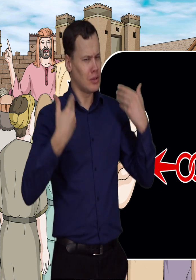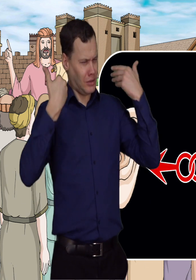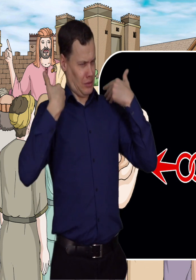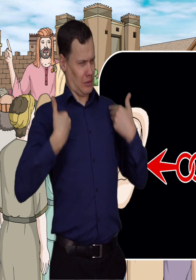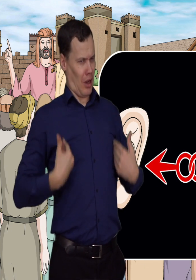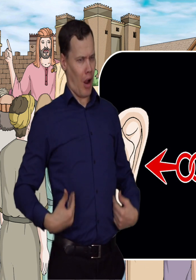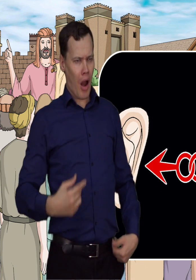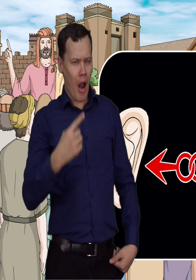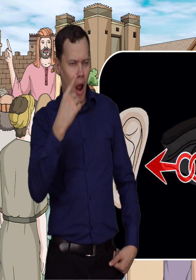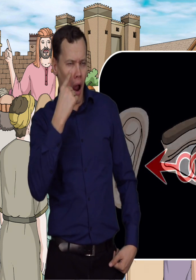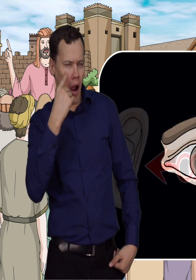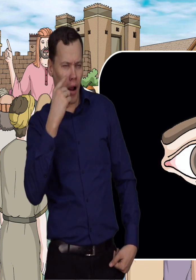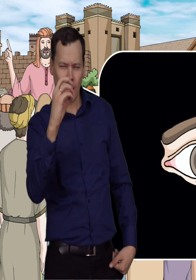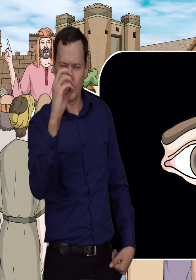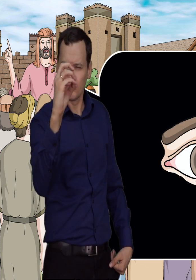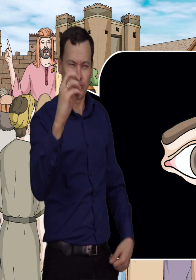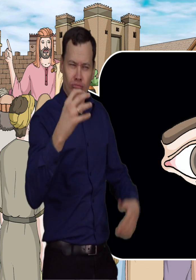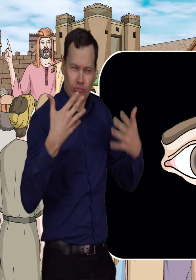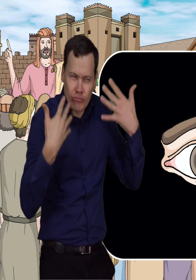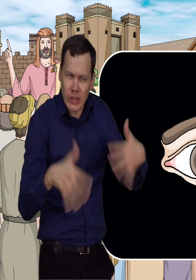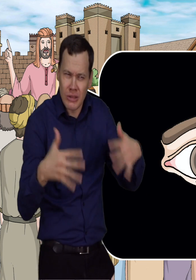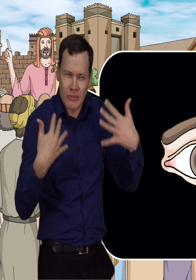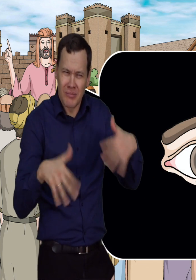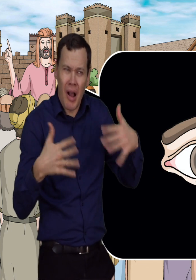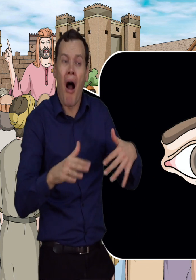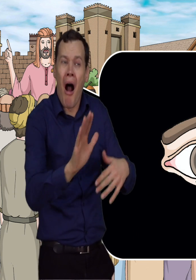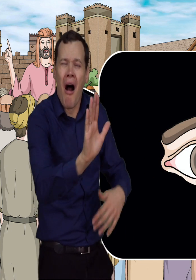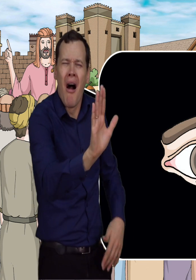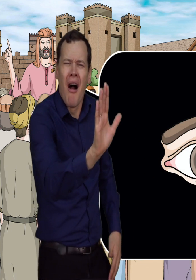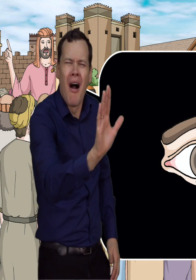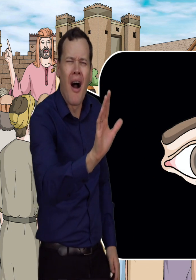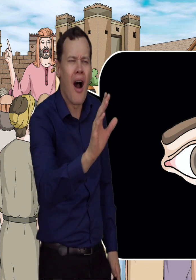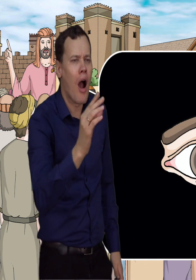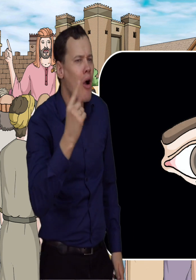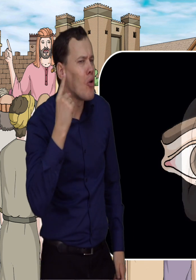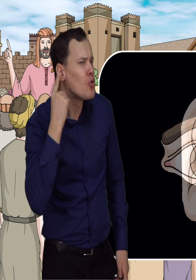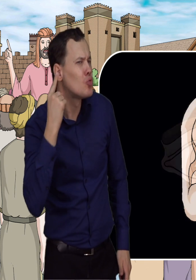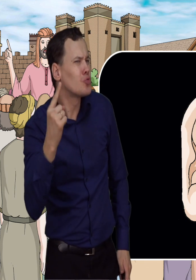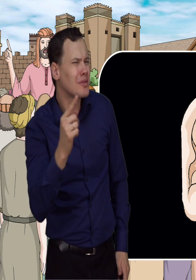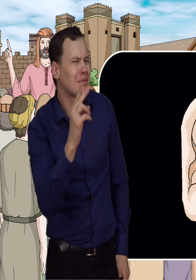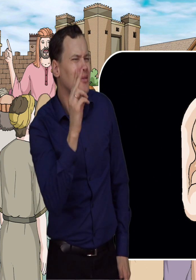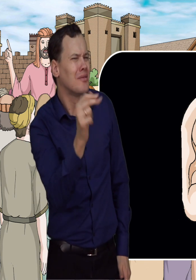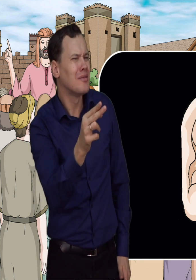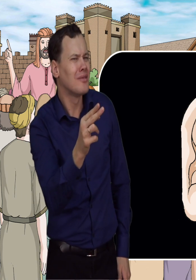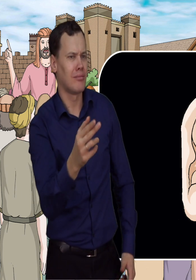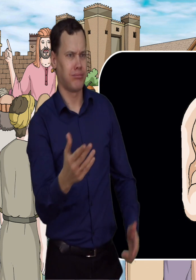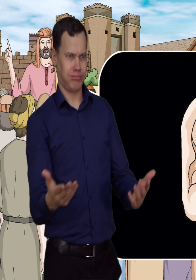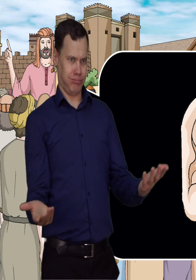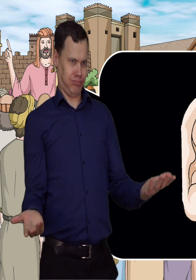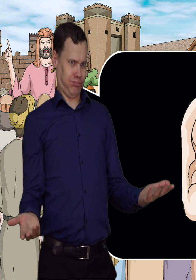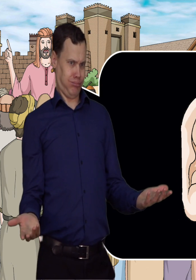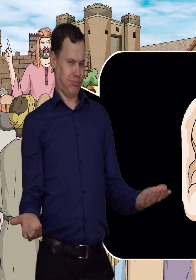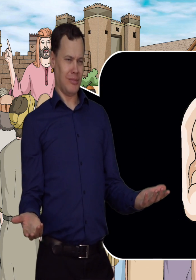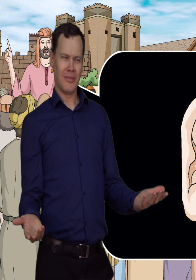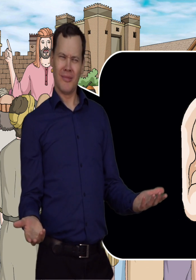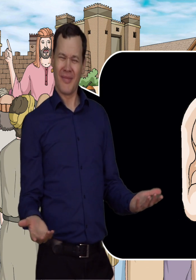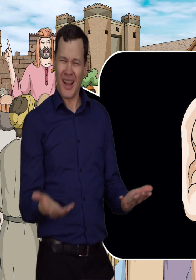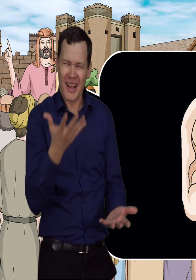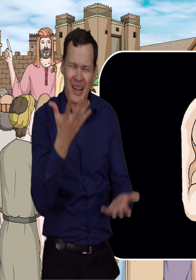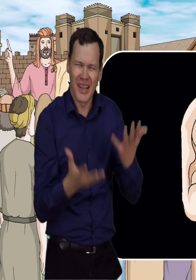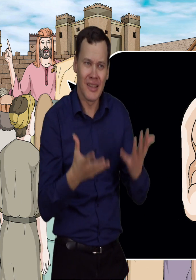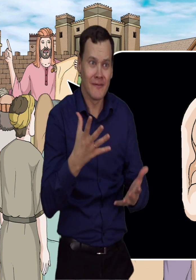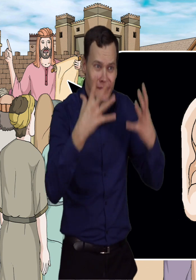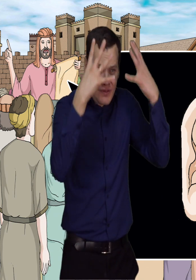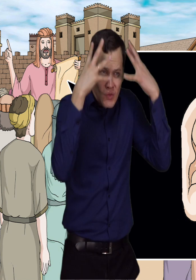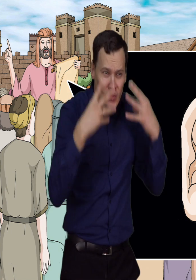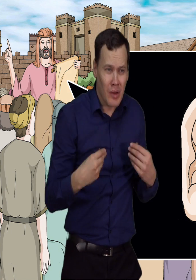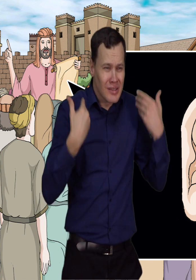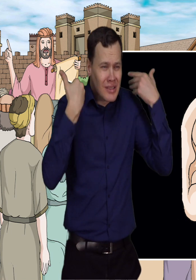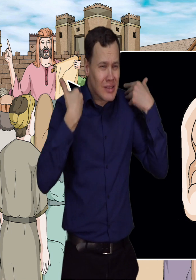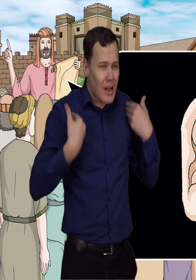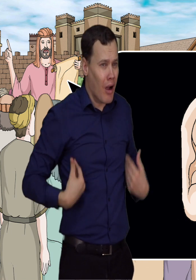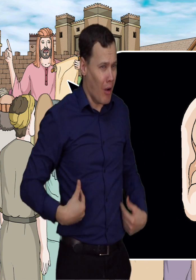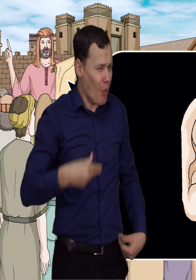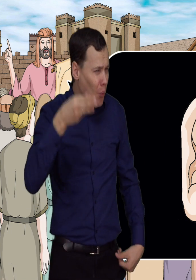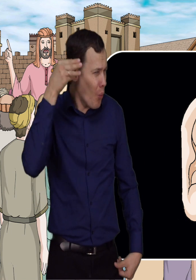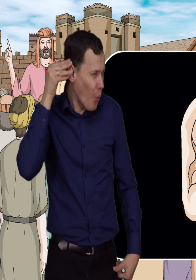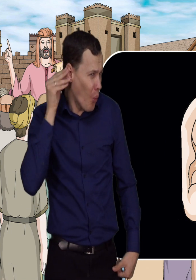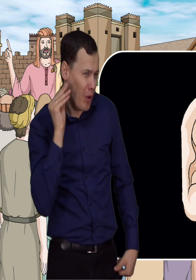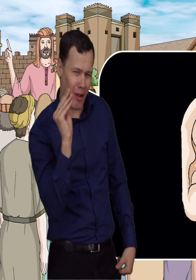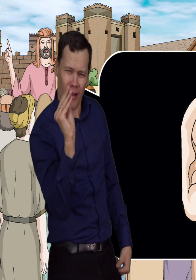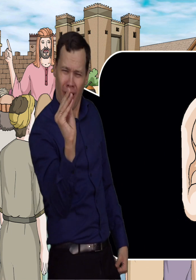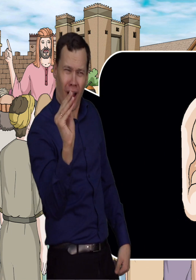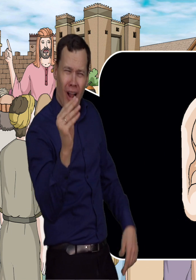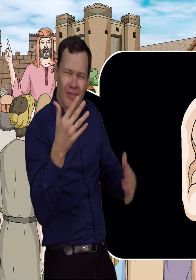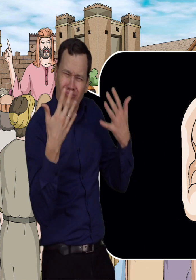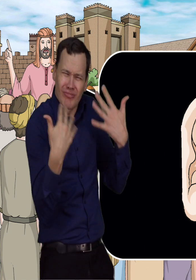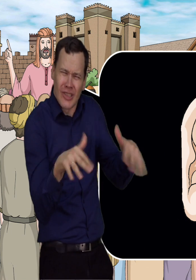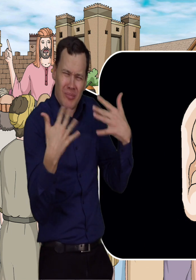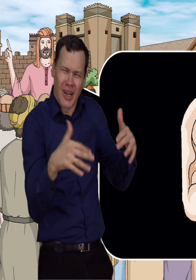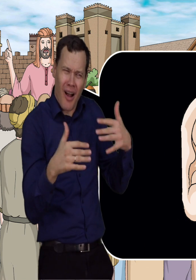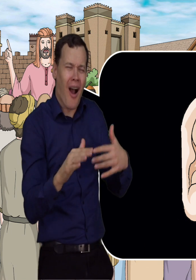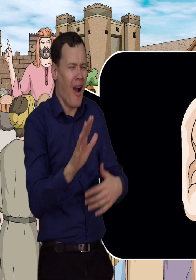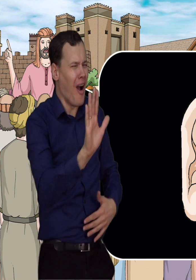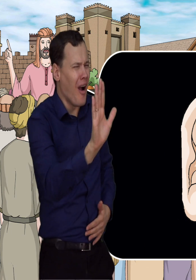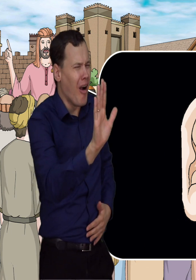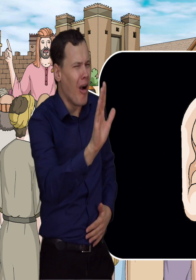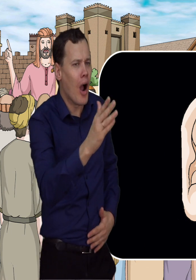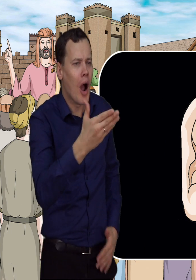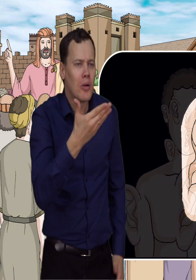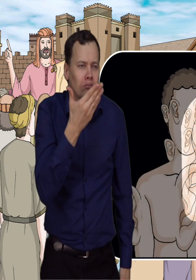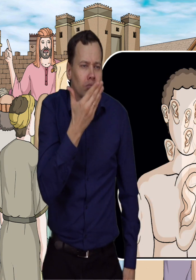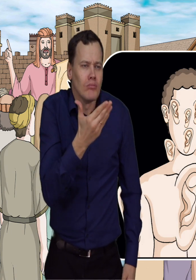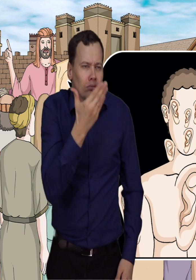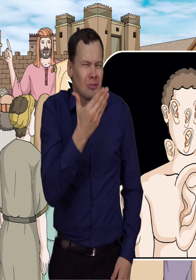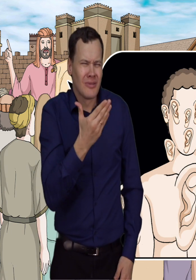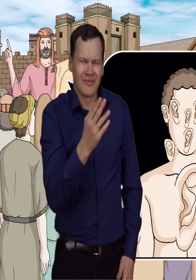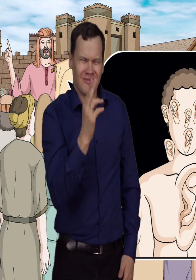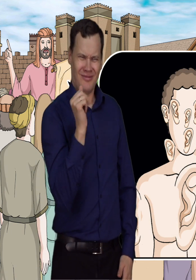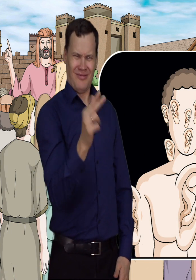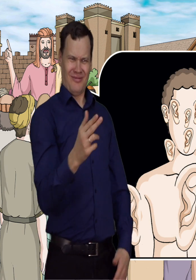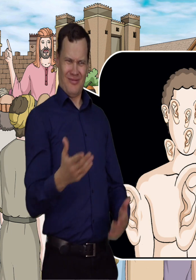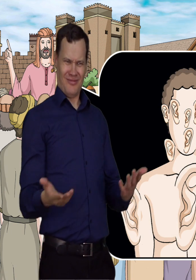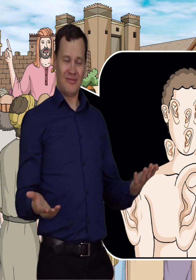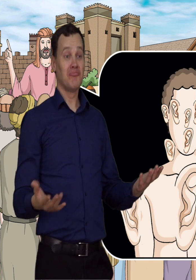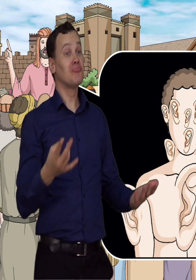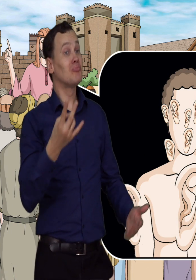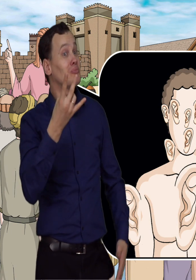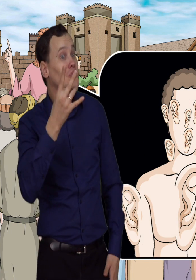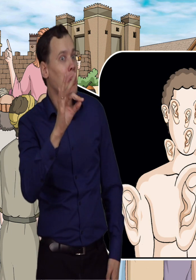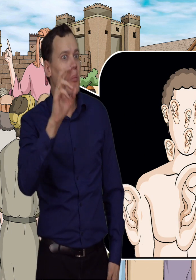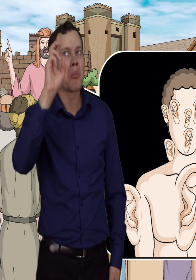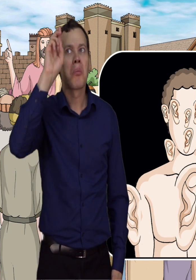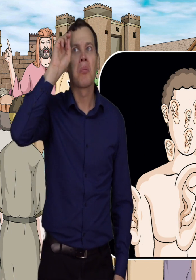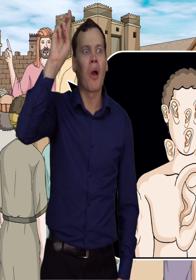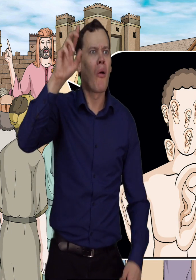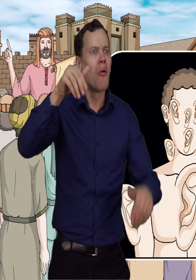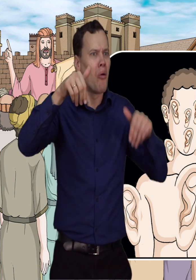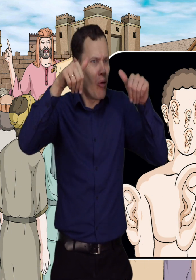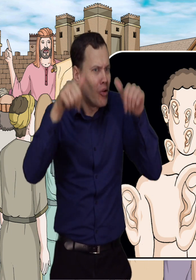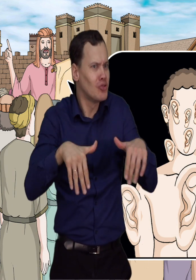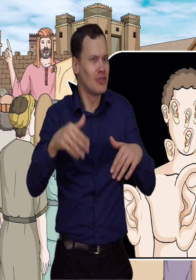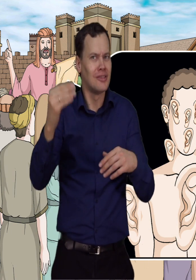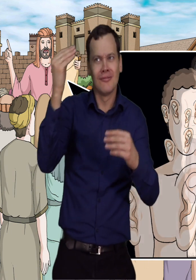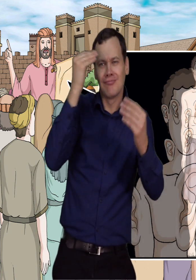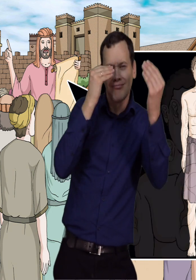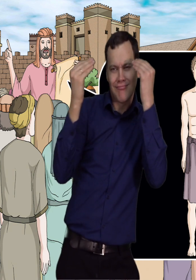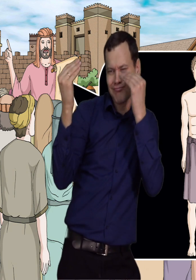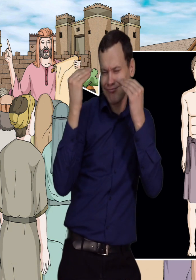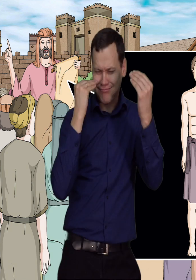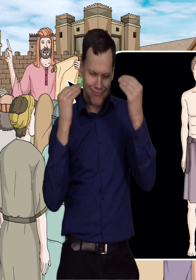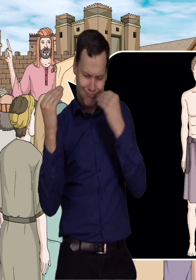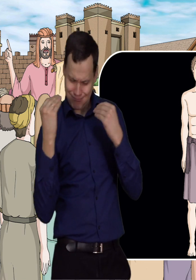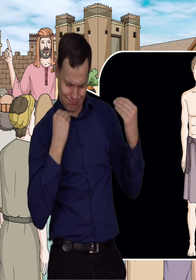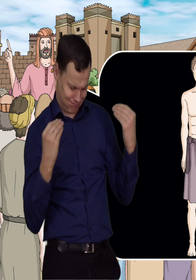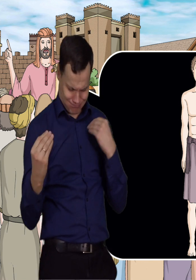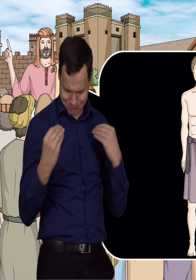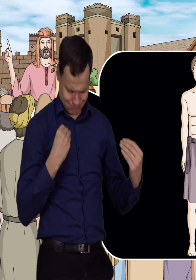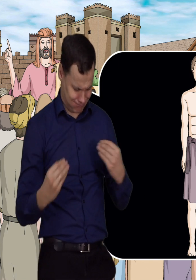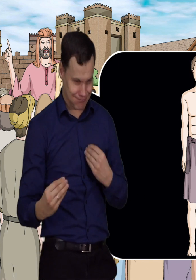If the whole body were an eye, where would the sense of hearing be? If the whole body were an ear, where would the sense of smell be?